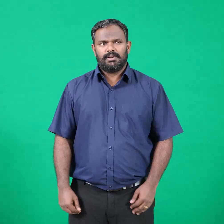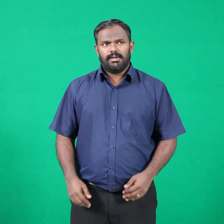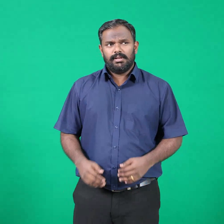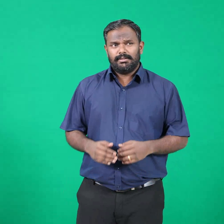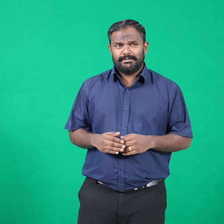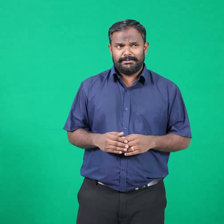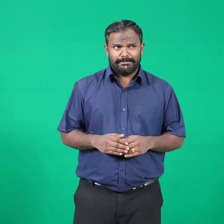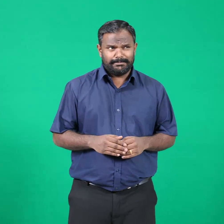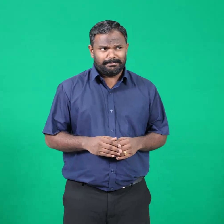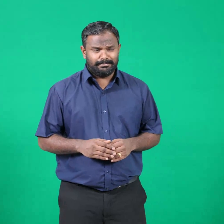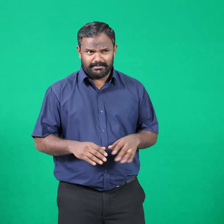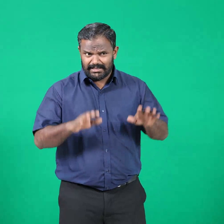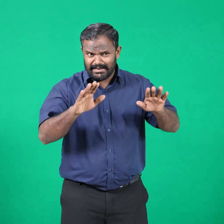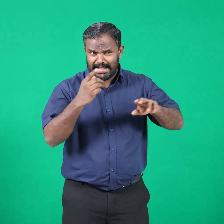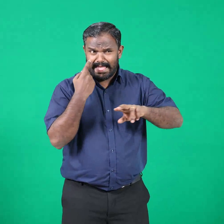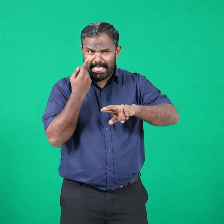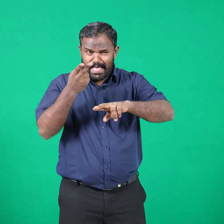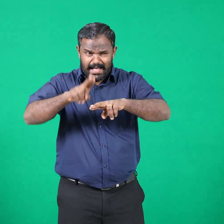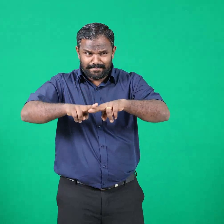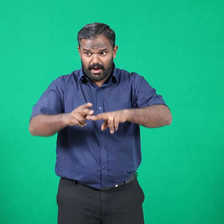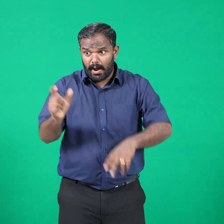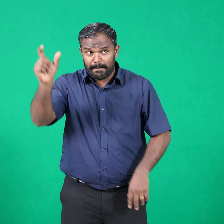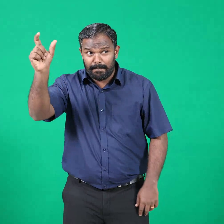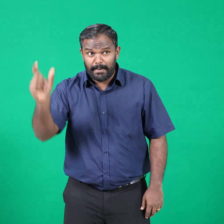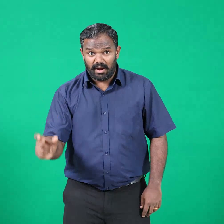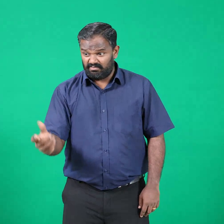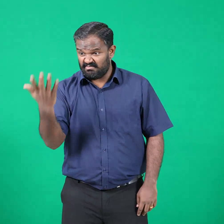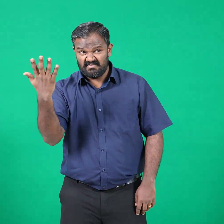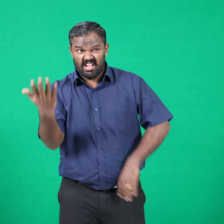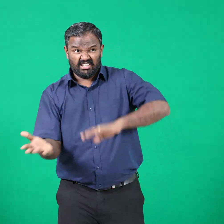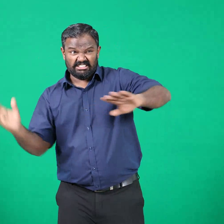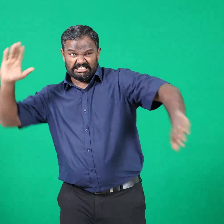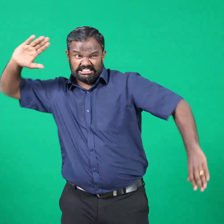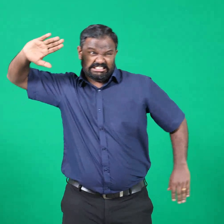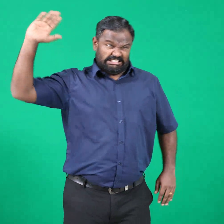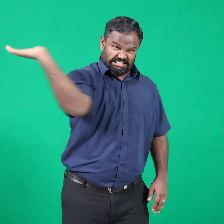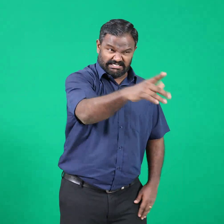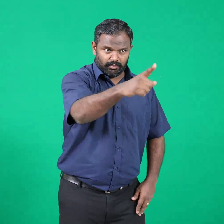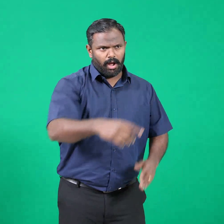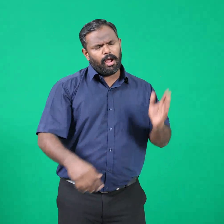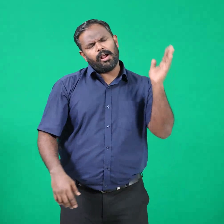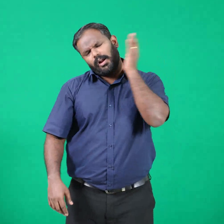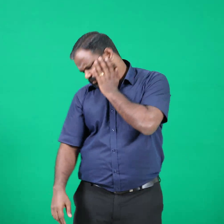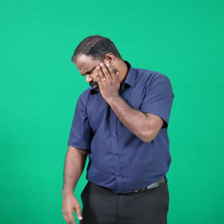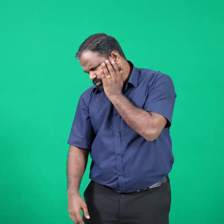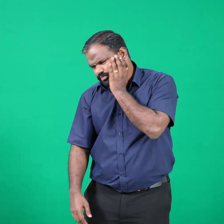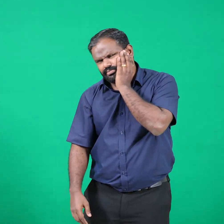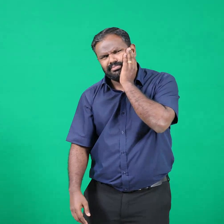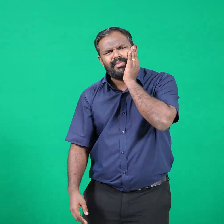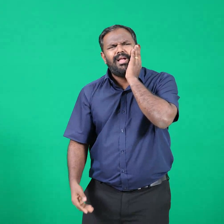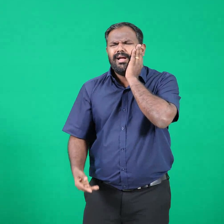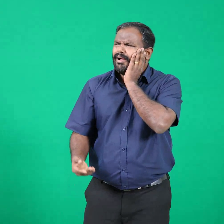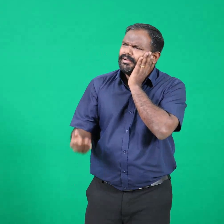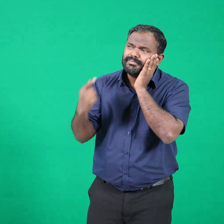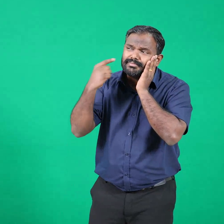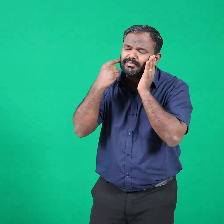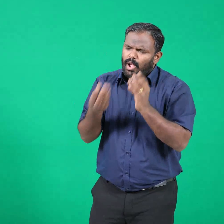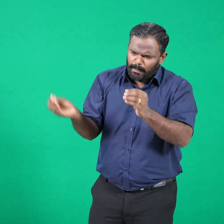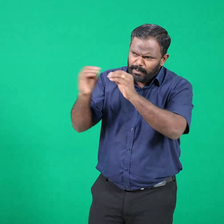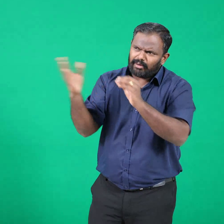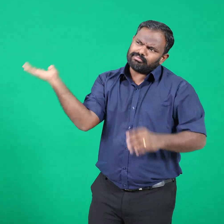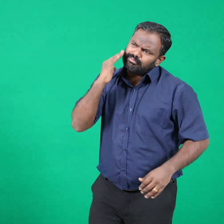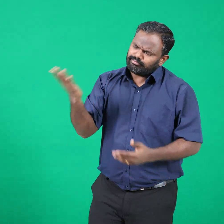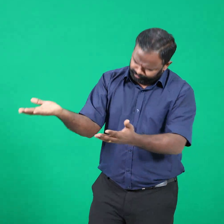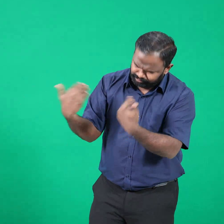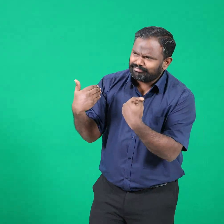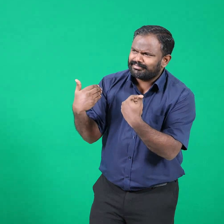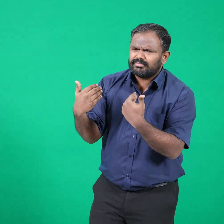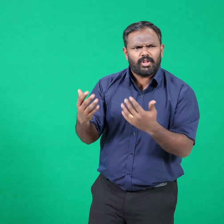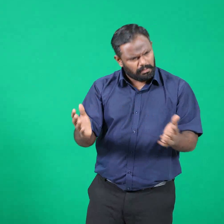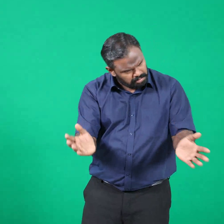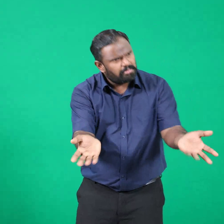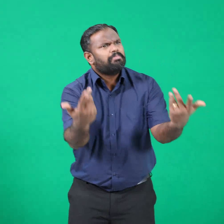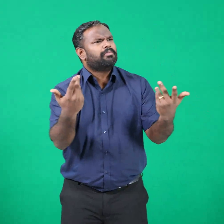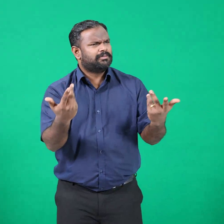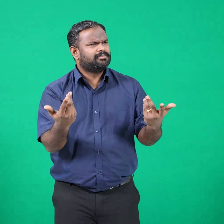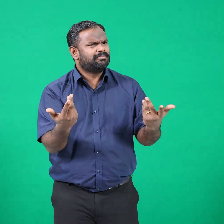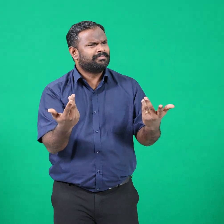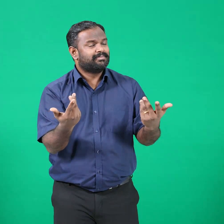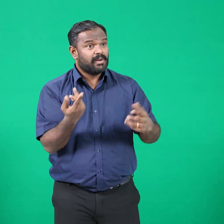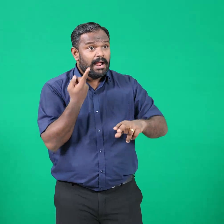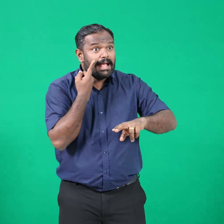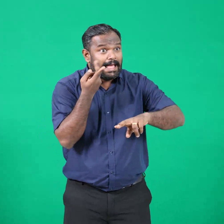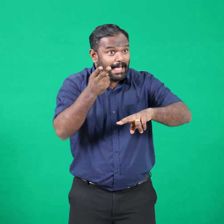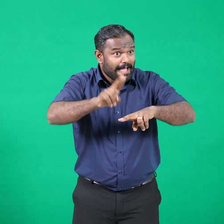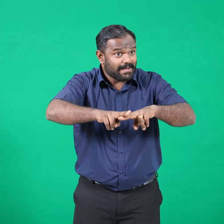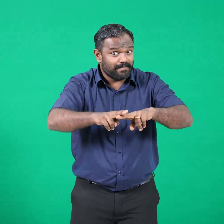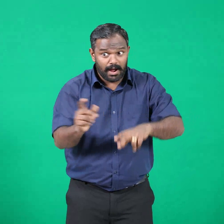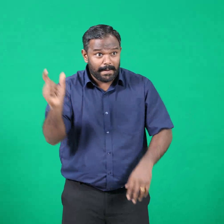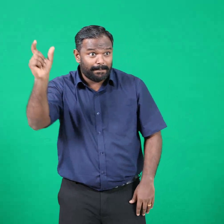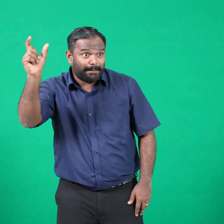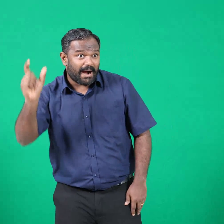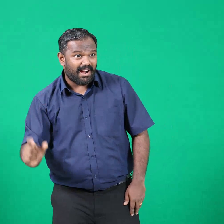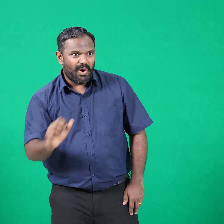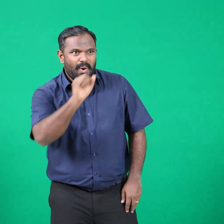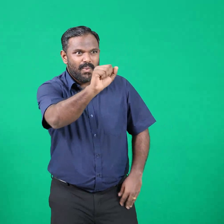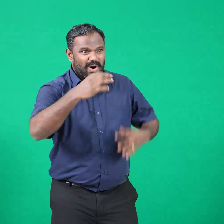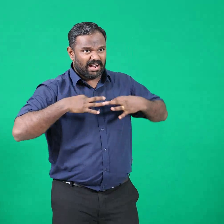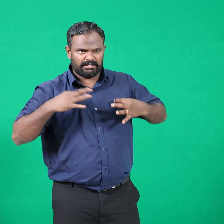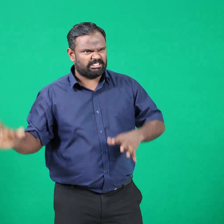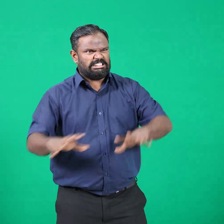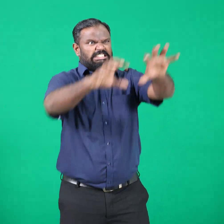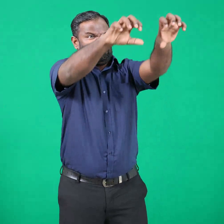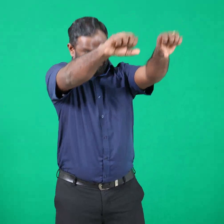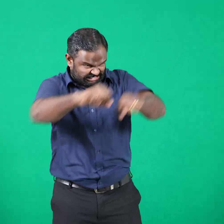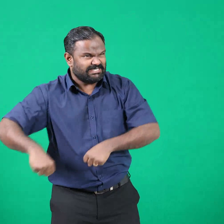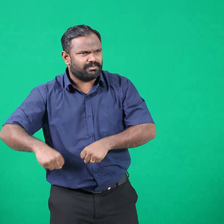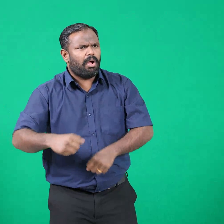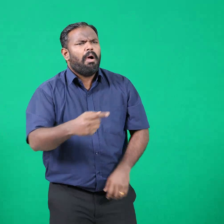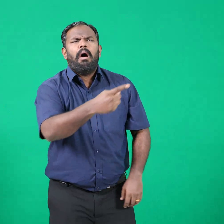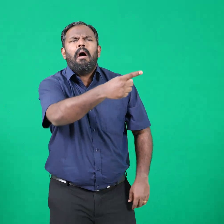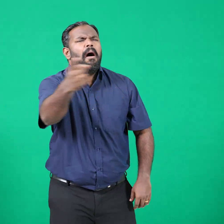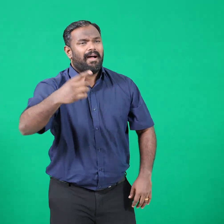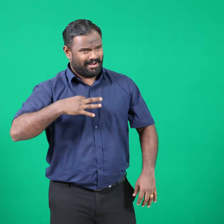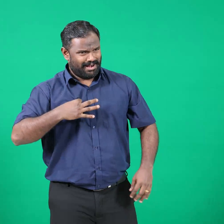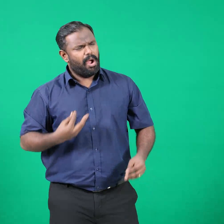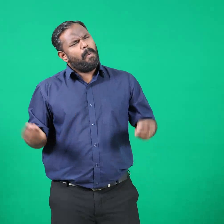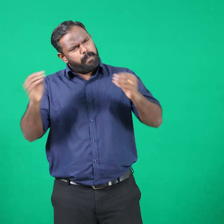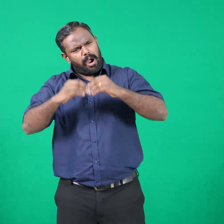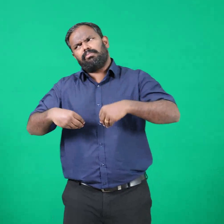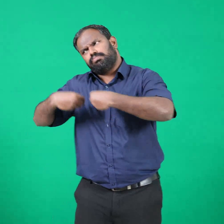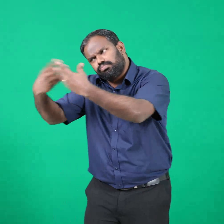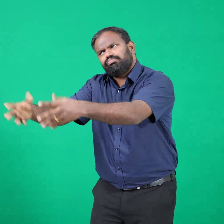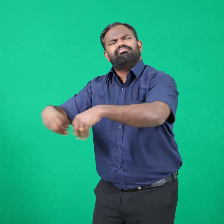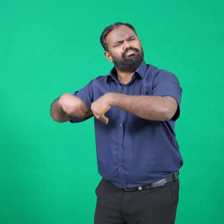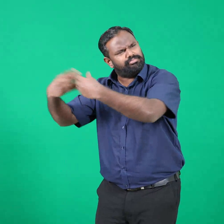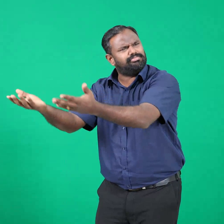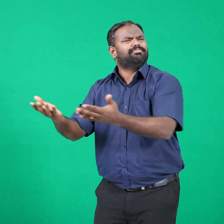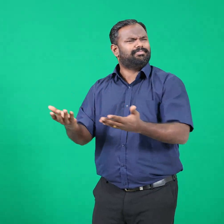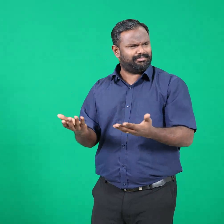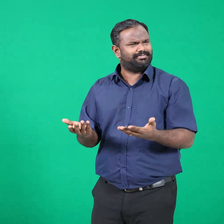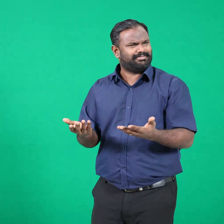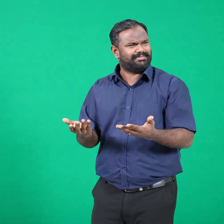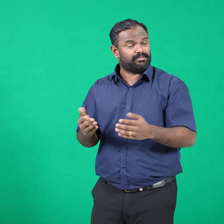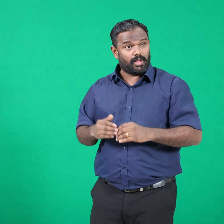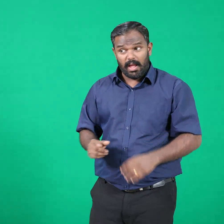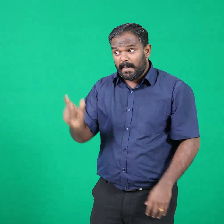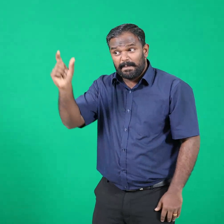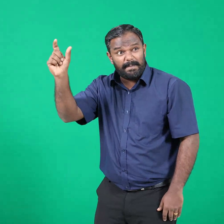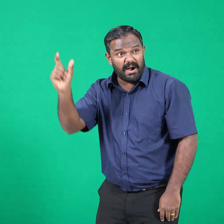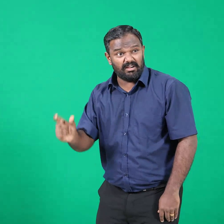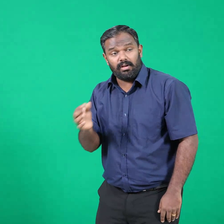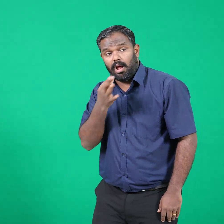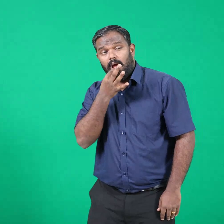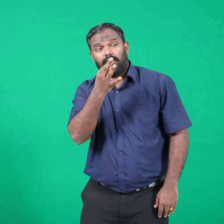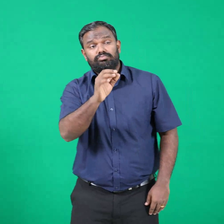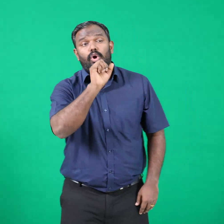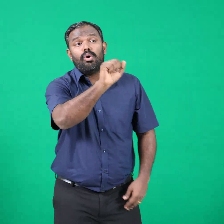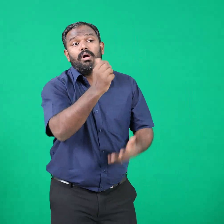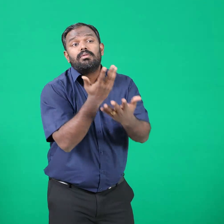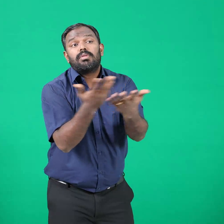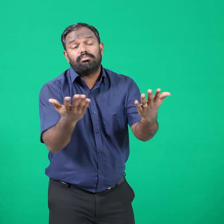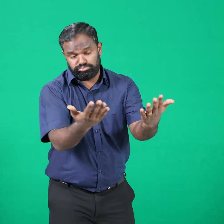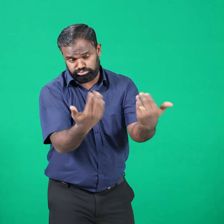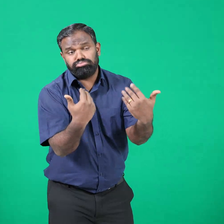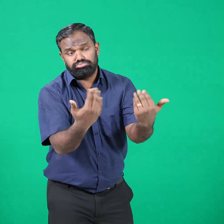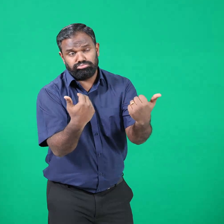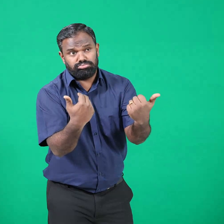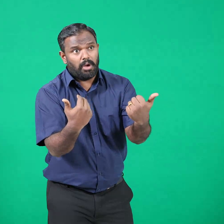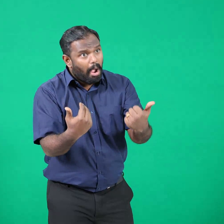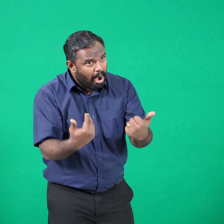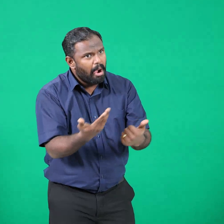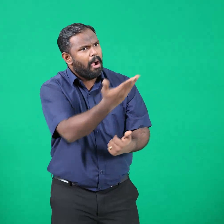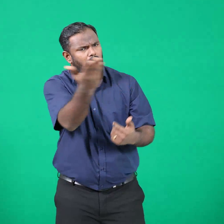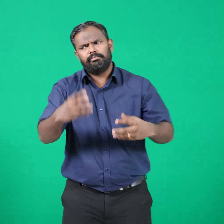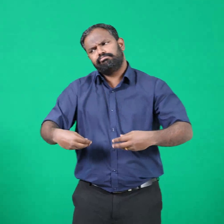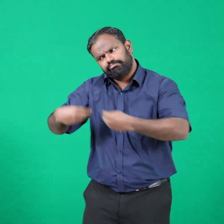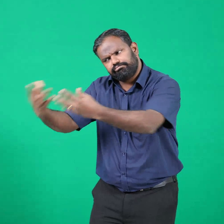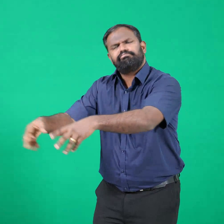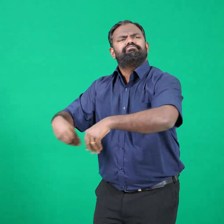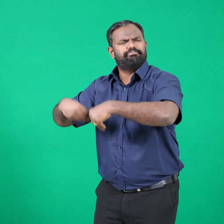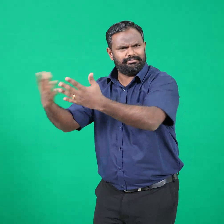If someone strikes you on one cheek, turn to him the other also. And if someone takes your cloak, do not withhold your tunic as well.